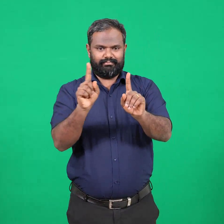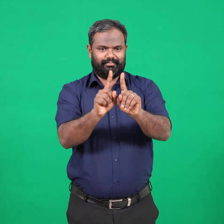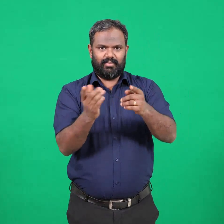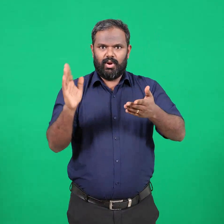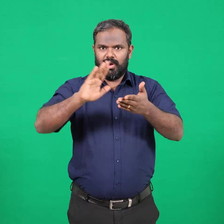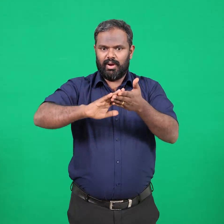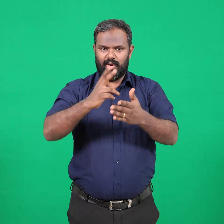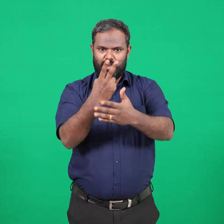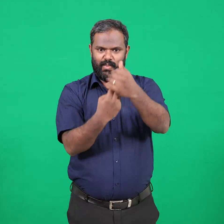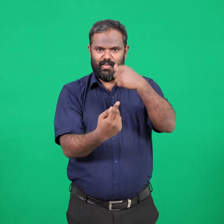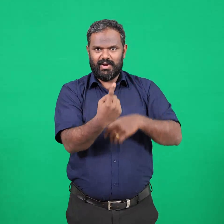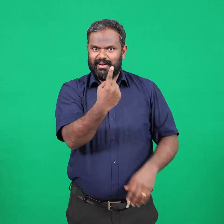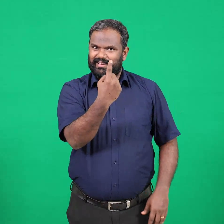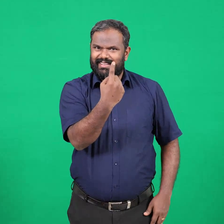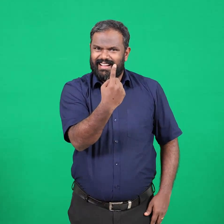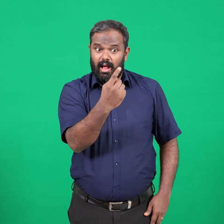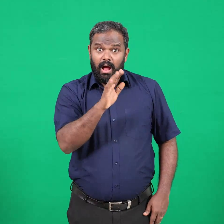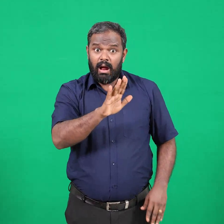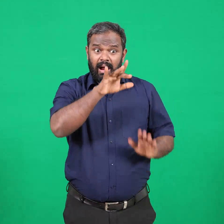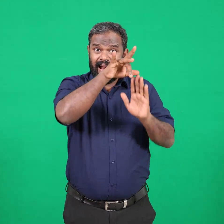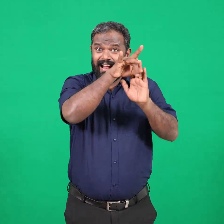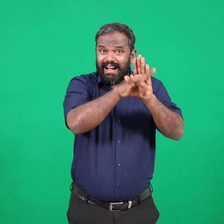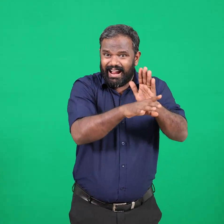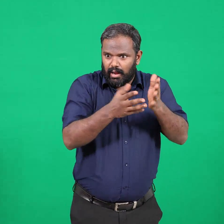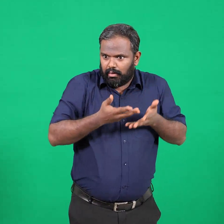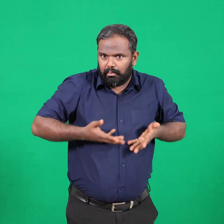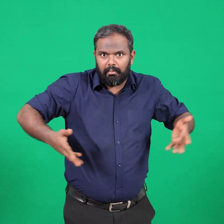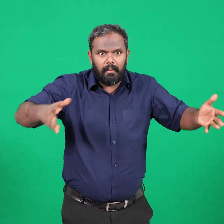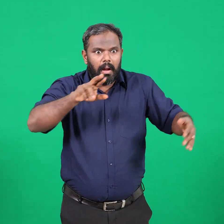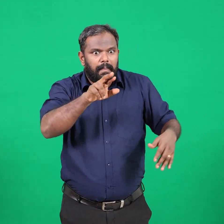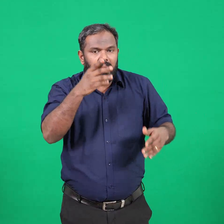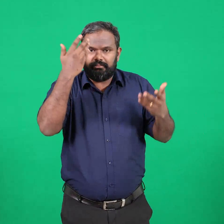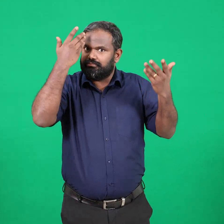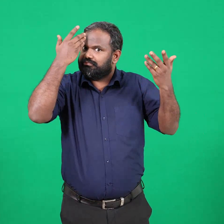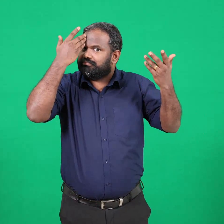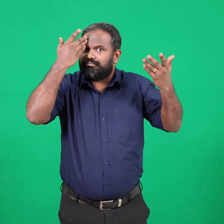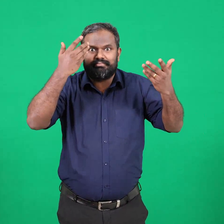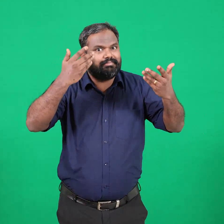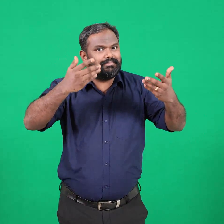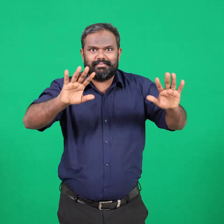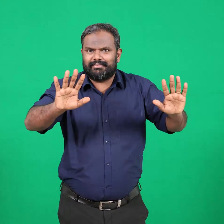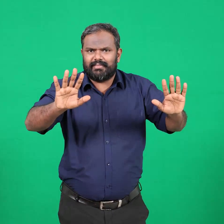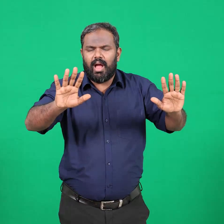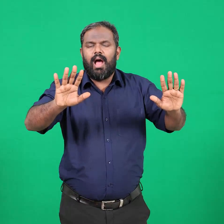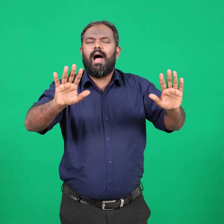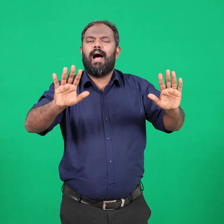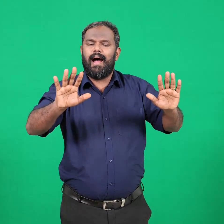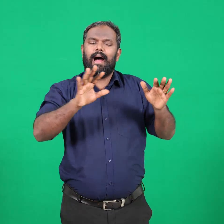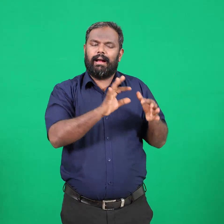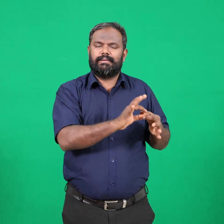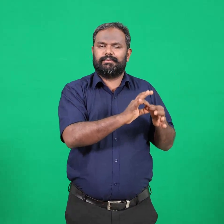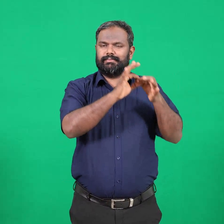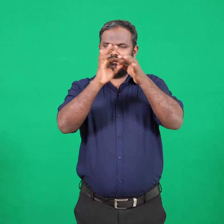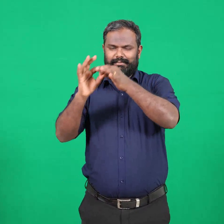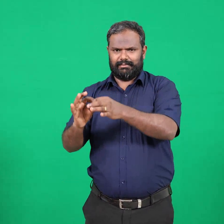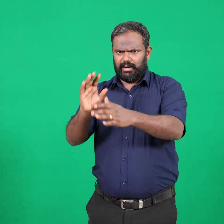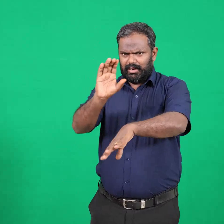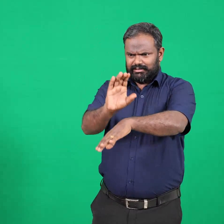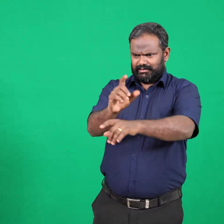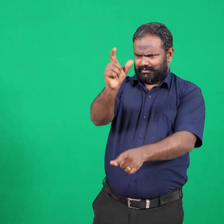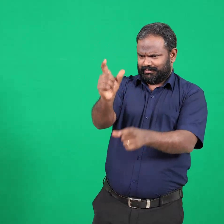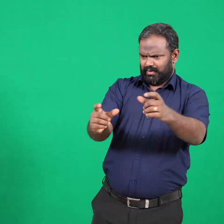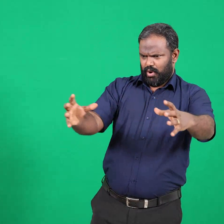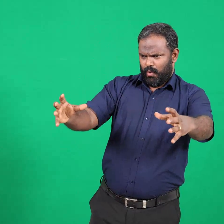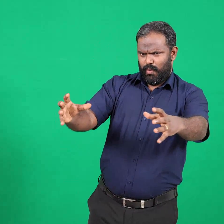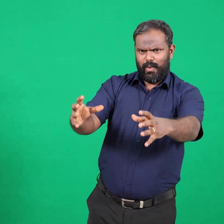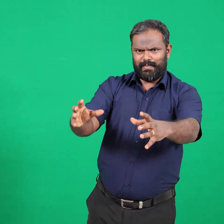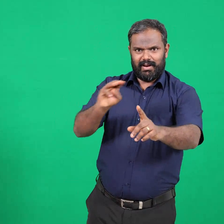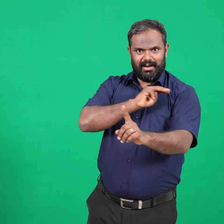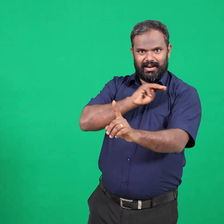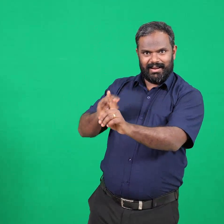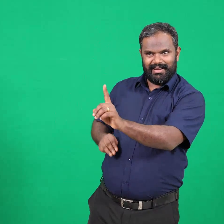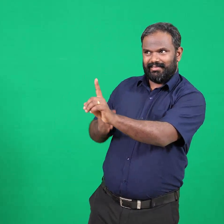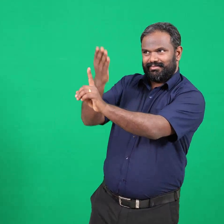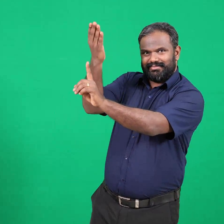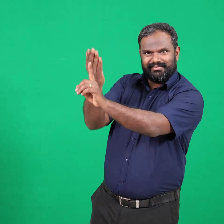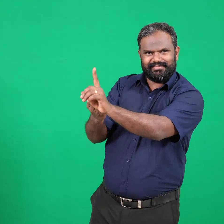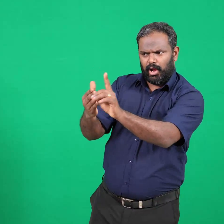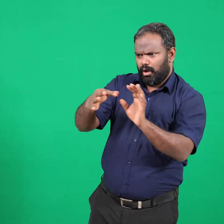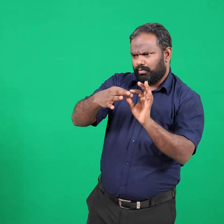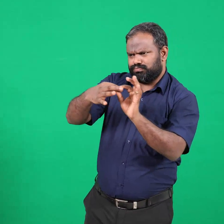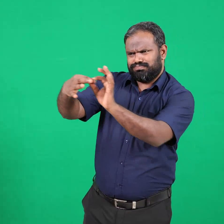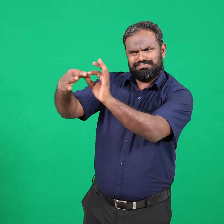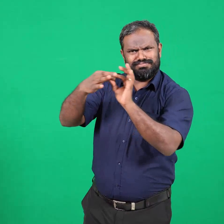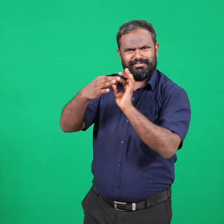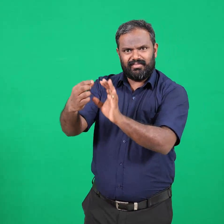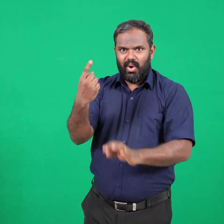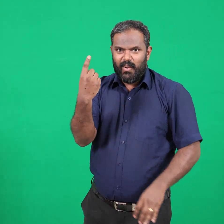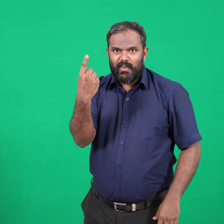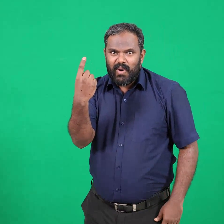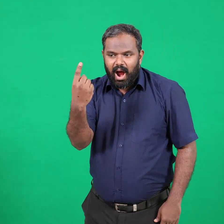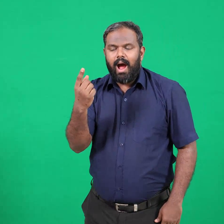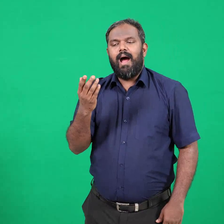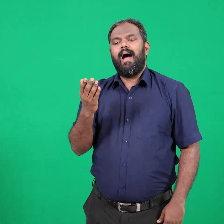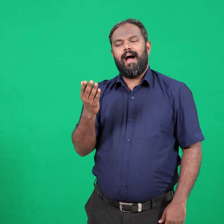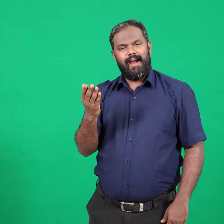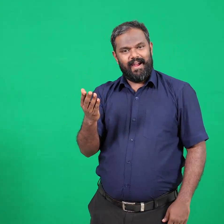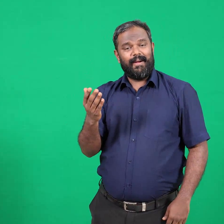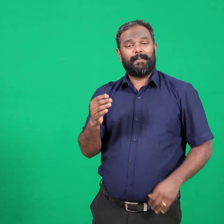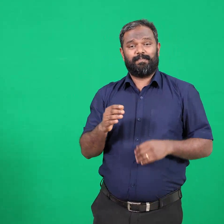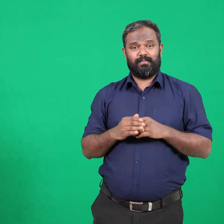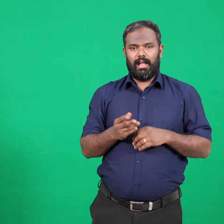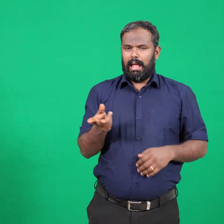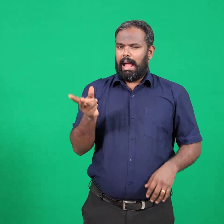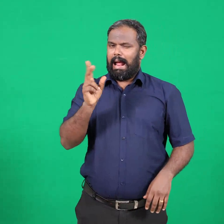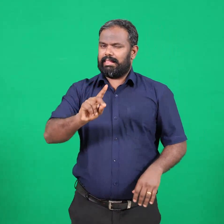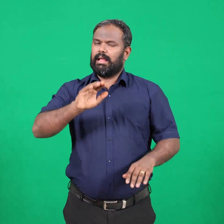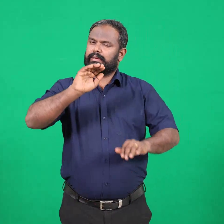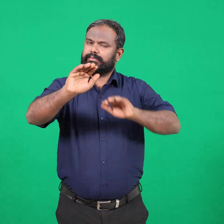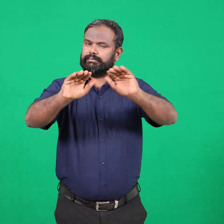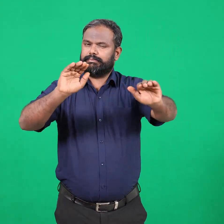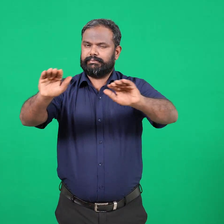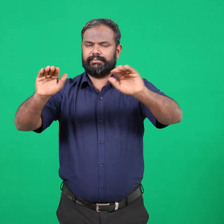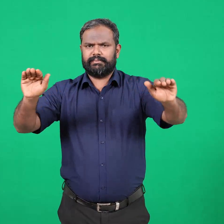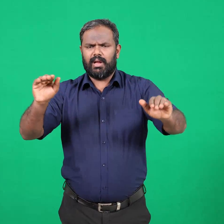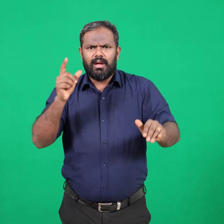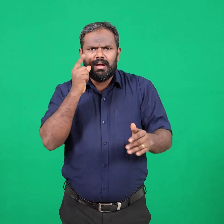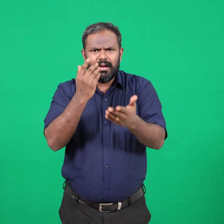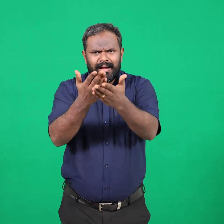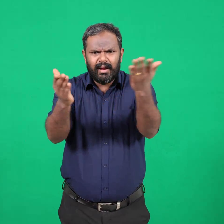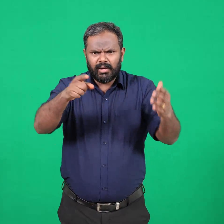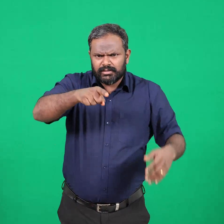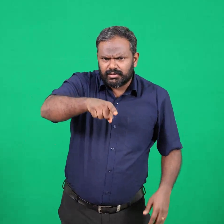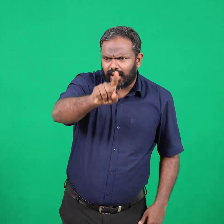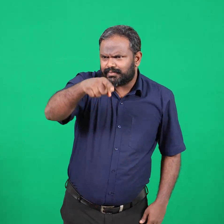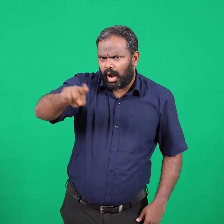This mystery is profound, but I am speaking about Christ and the church.